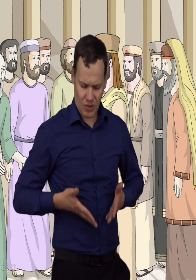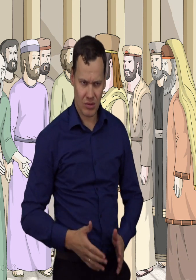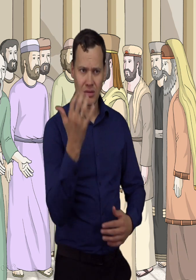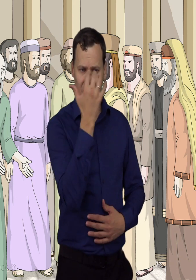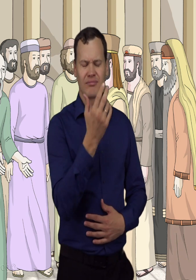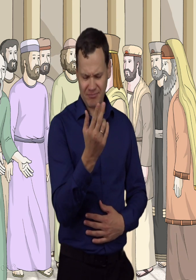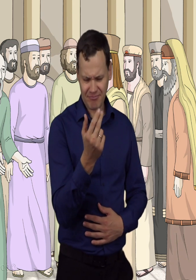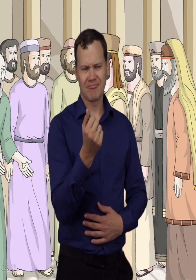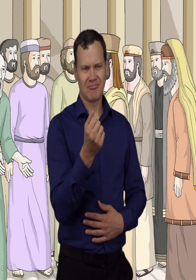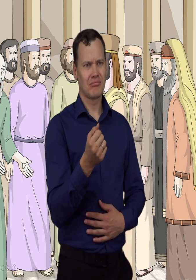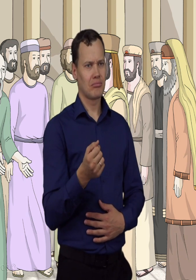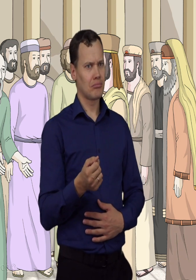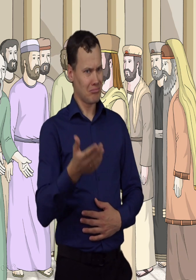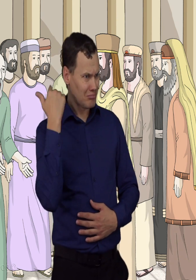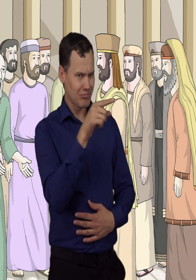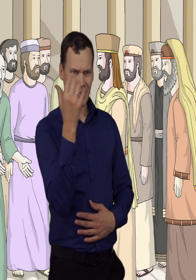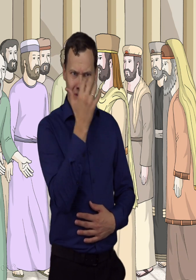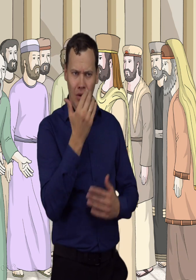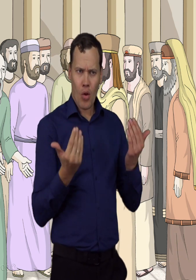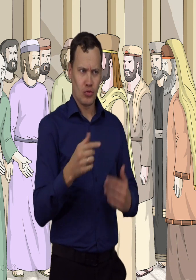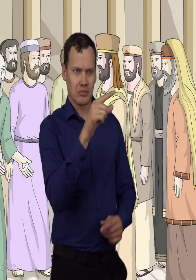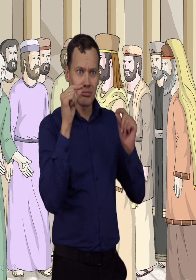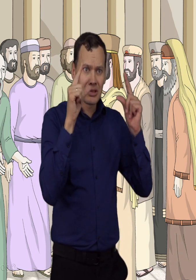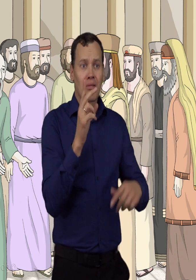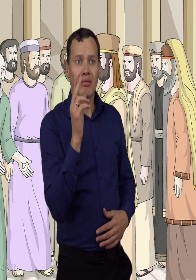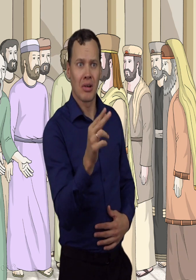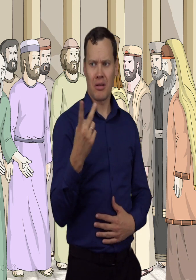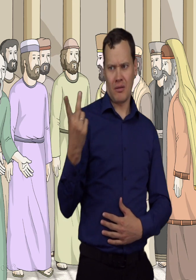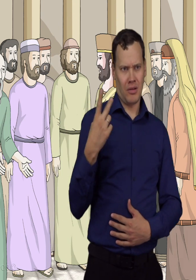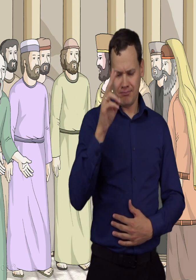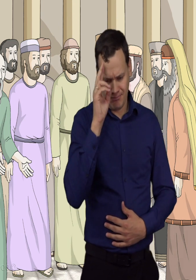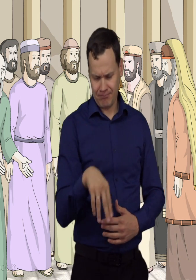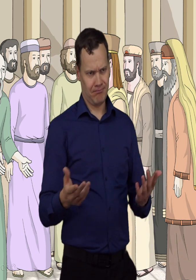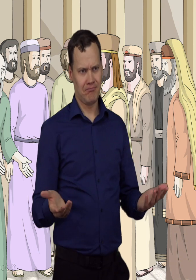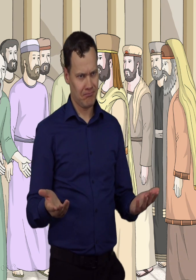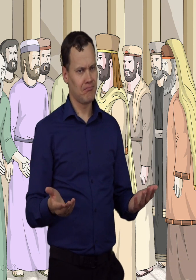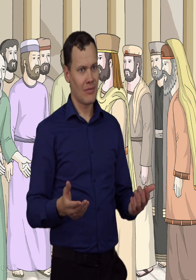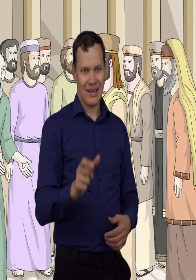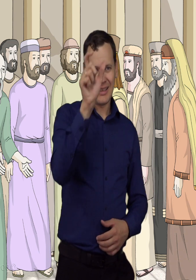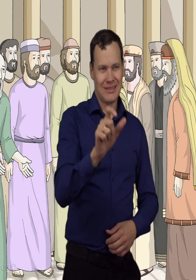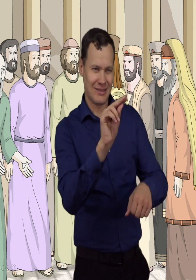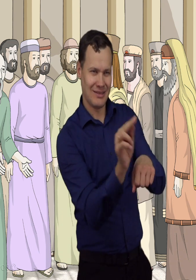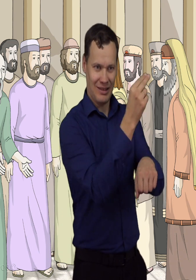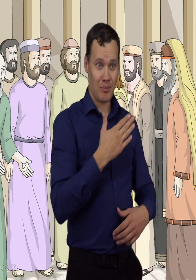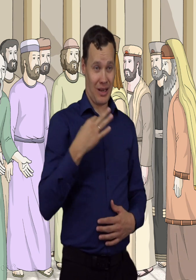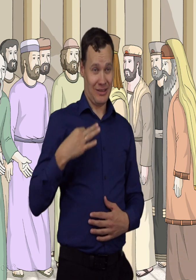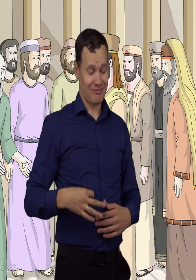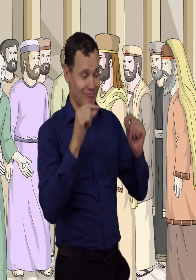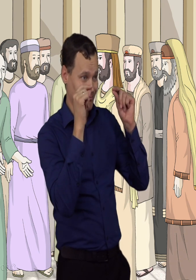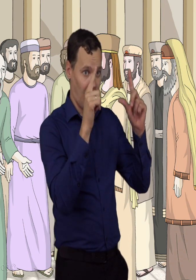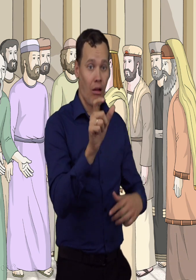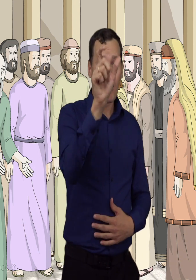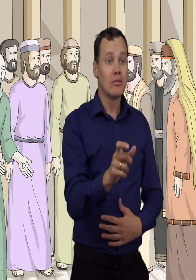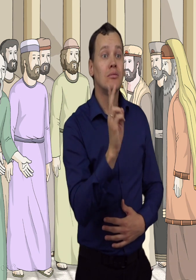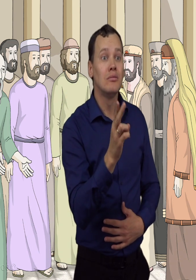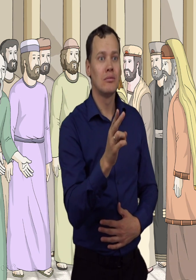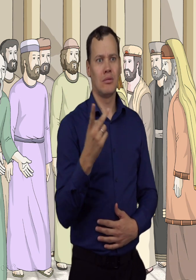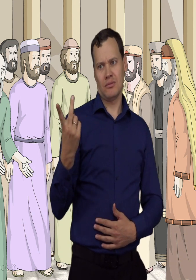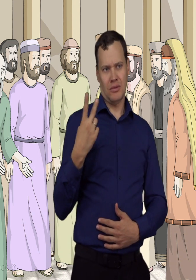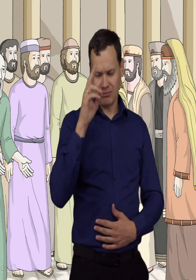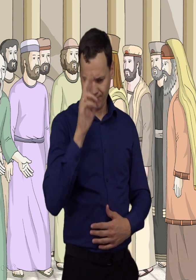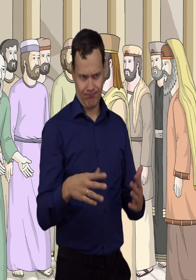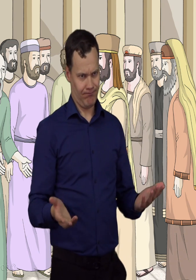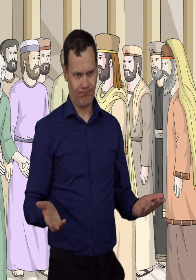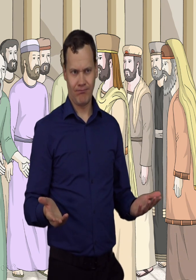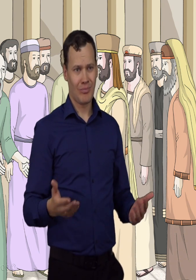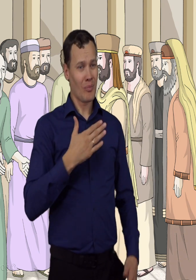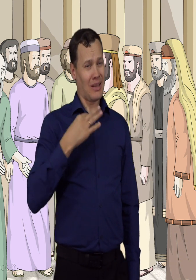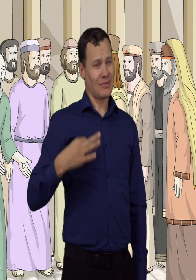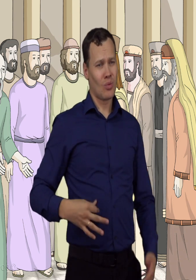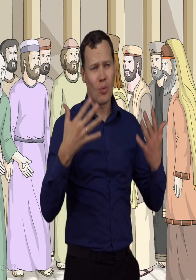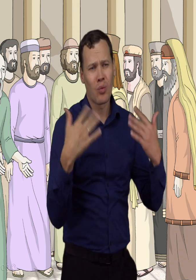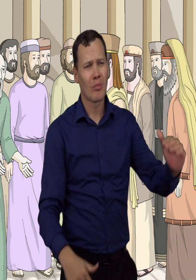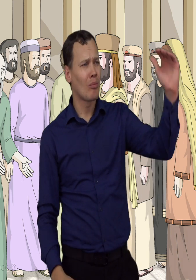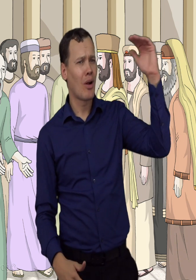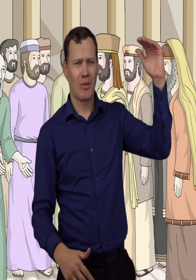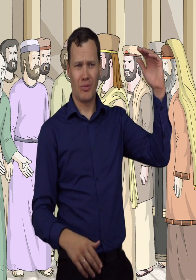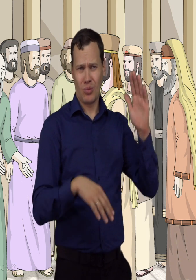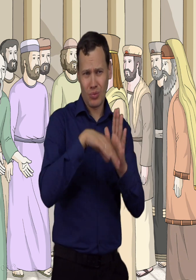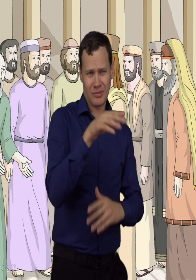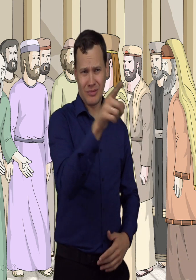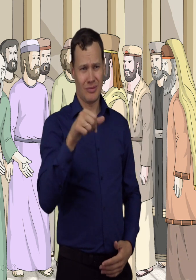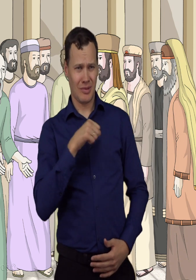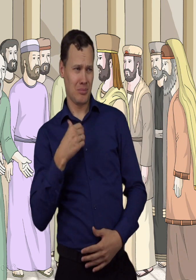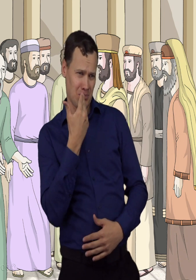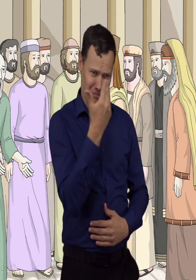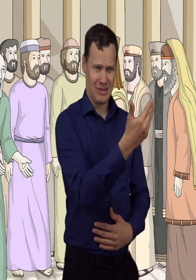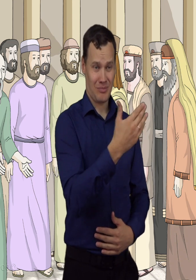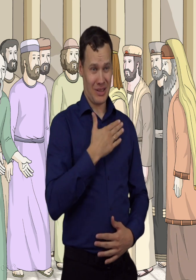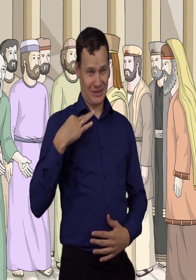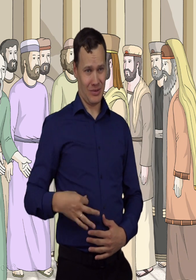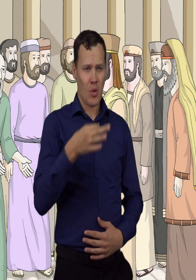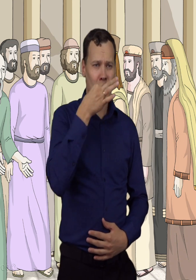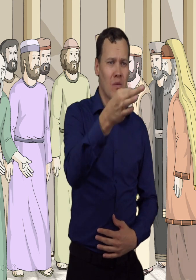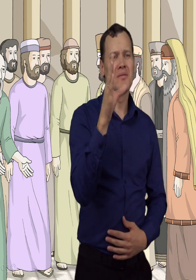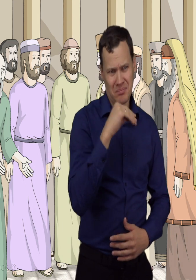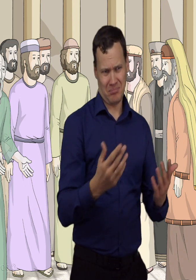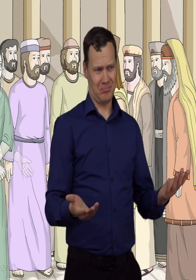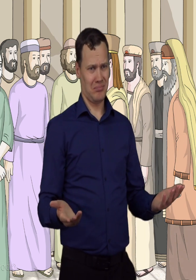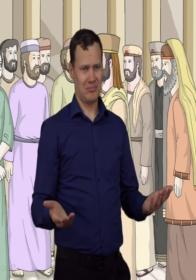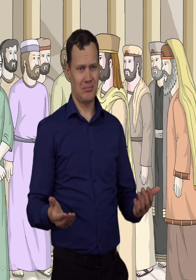So how is it that he can now see?” His parents answered, “We know he is our son, and we know he was born blind.